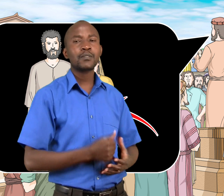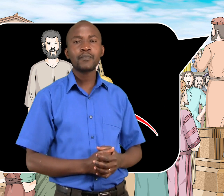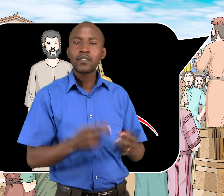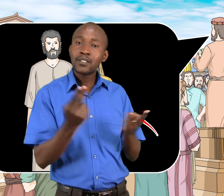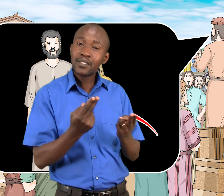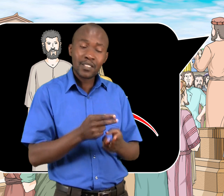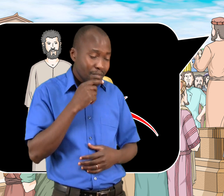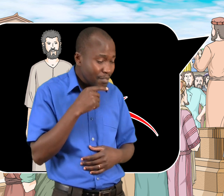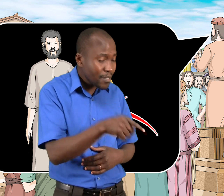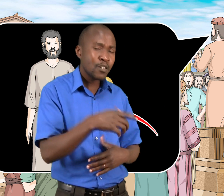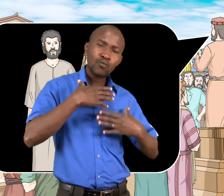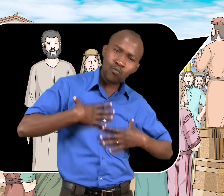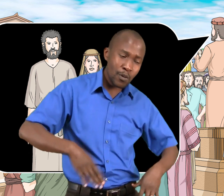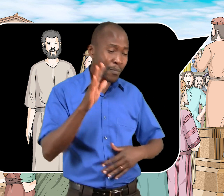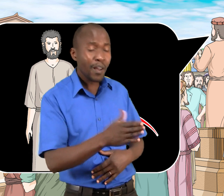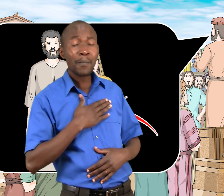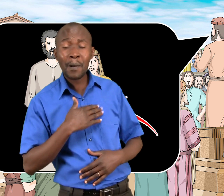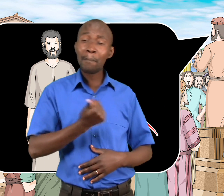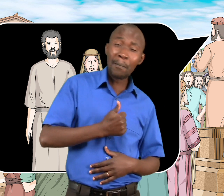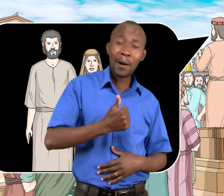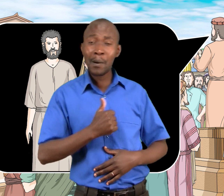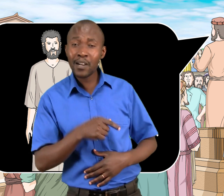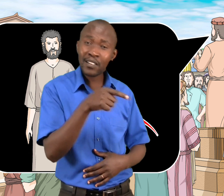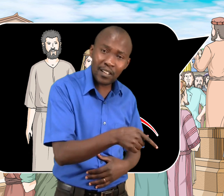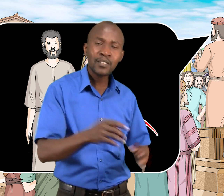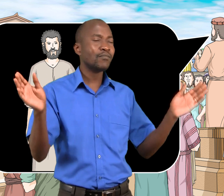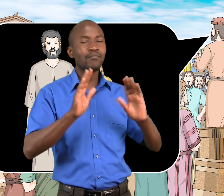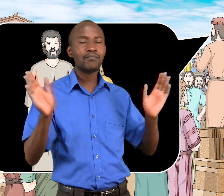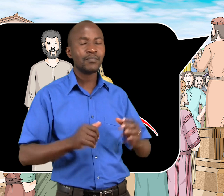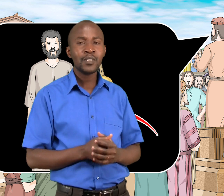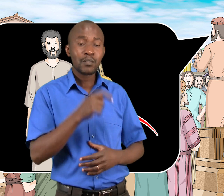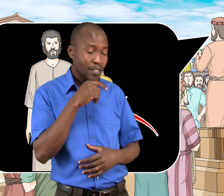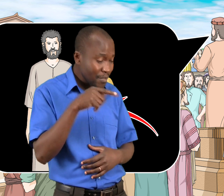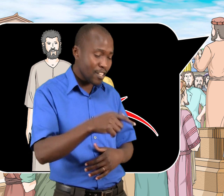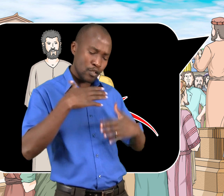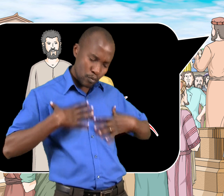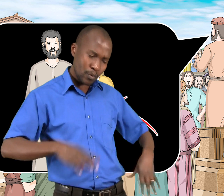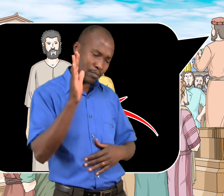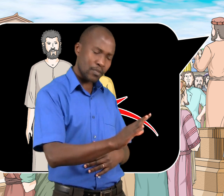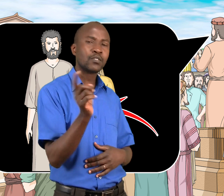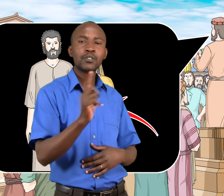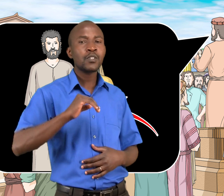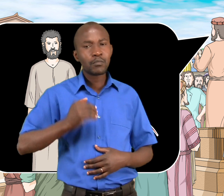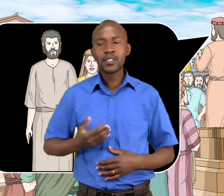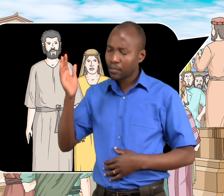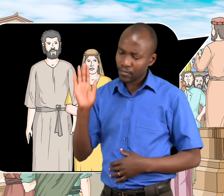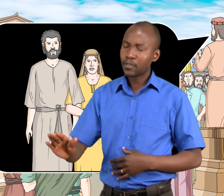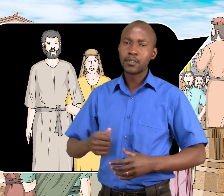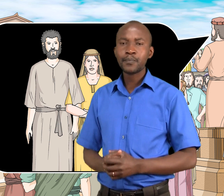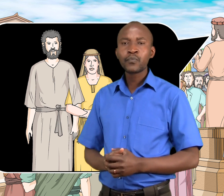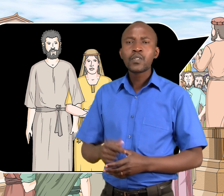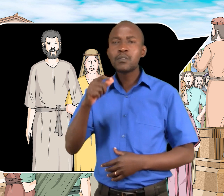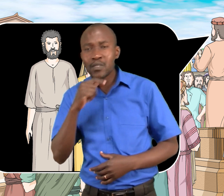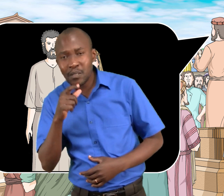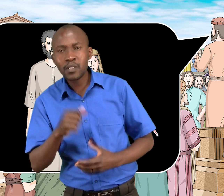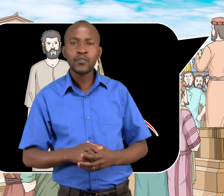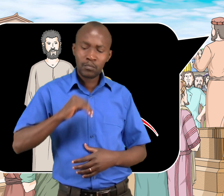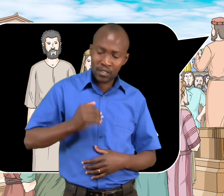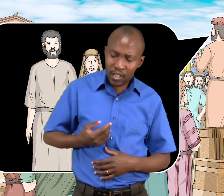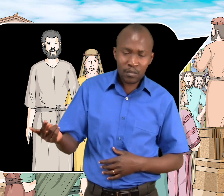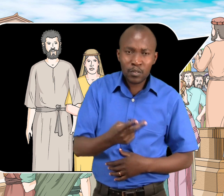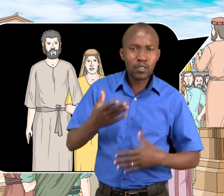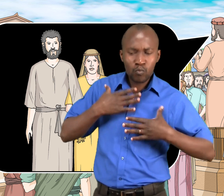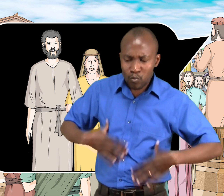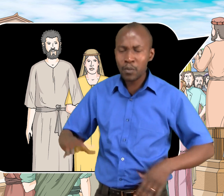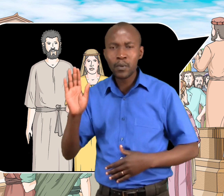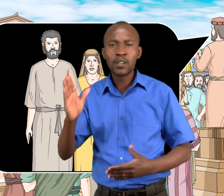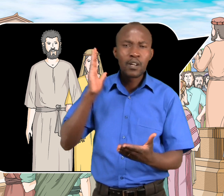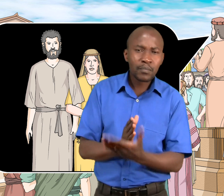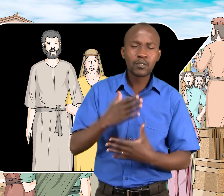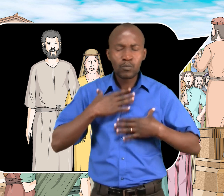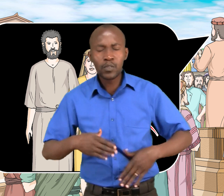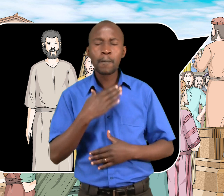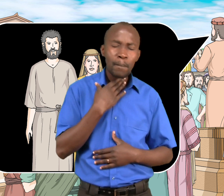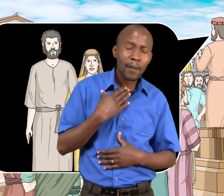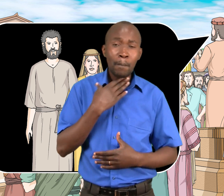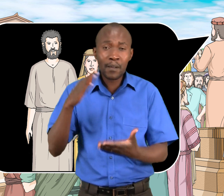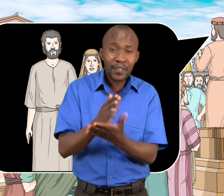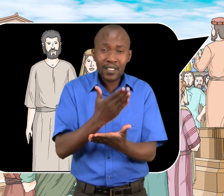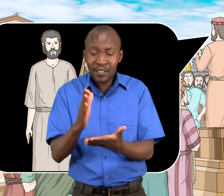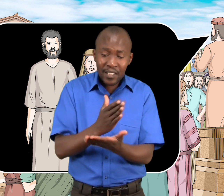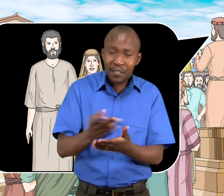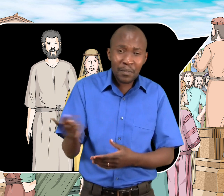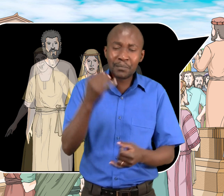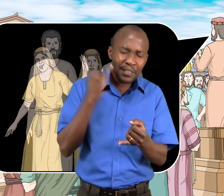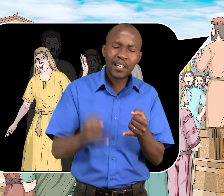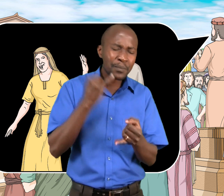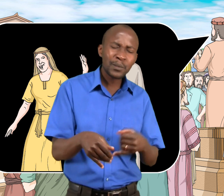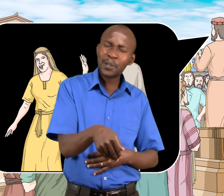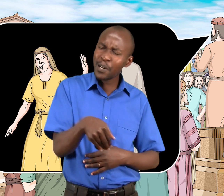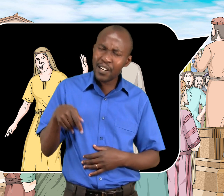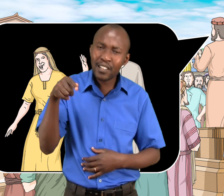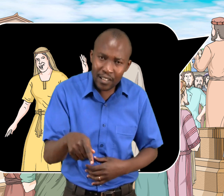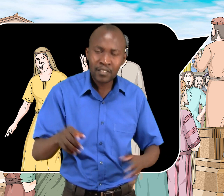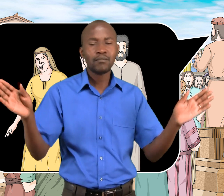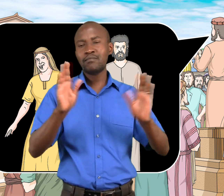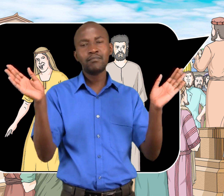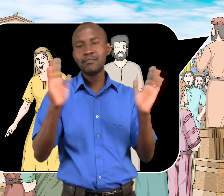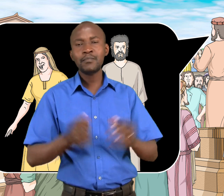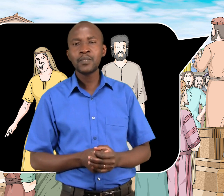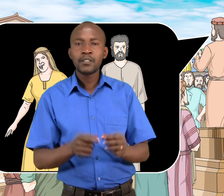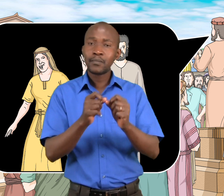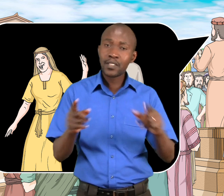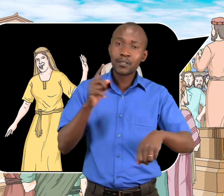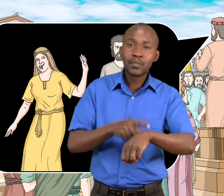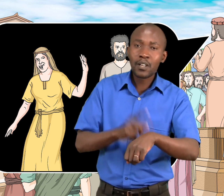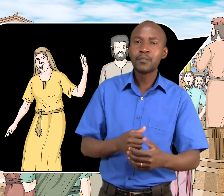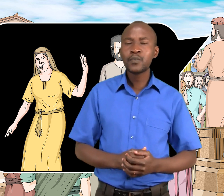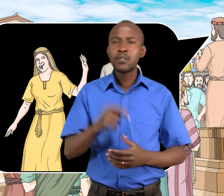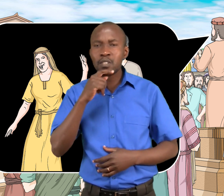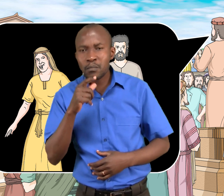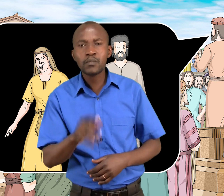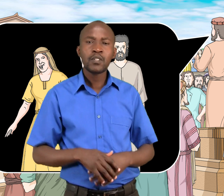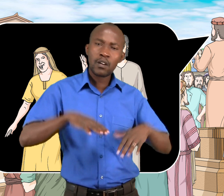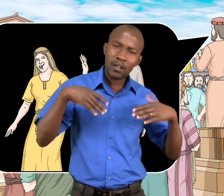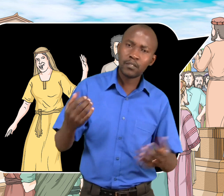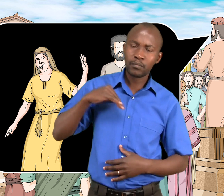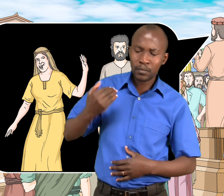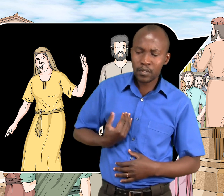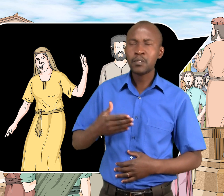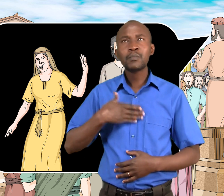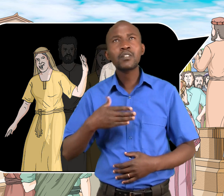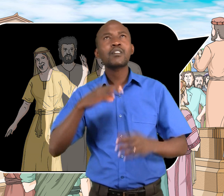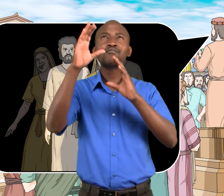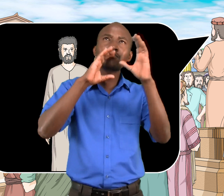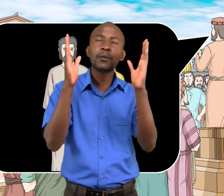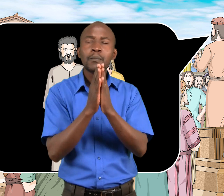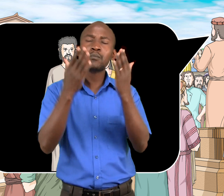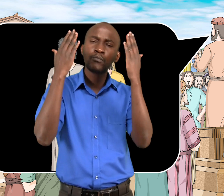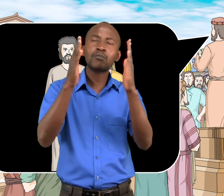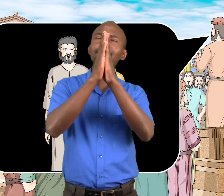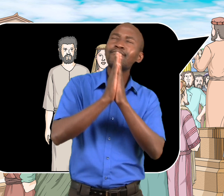Likewise the husband does not have authority over his own body, but the wife.